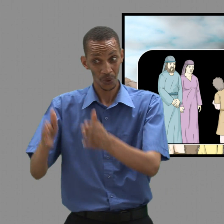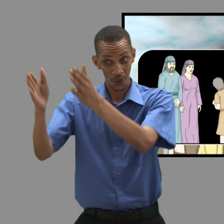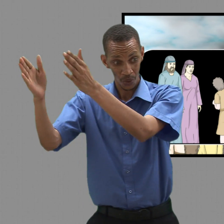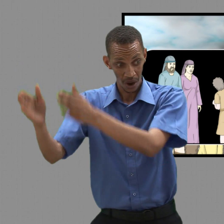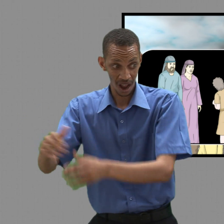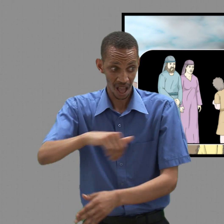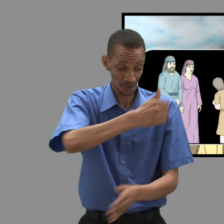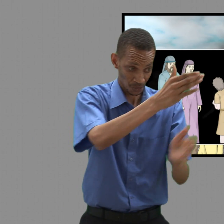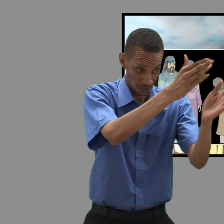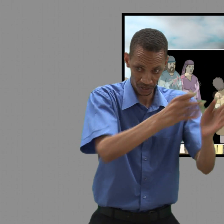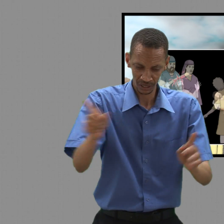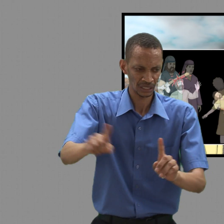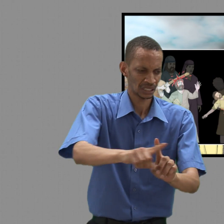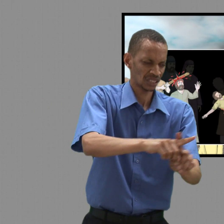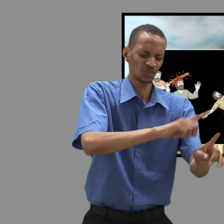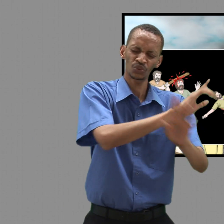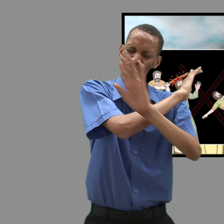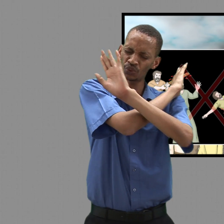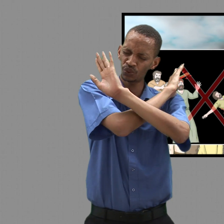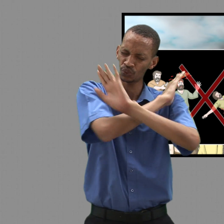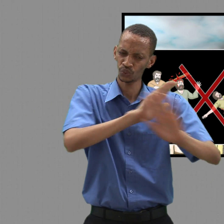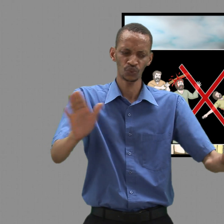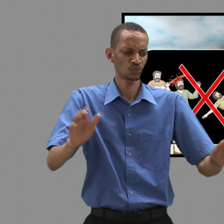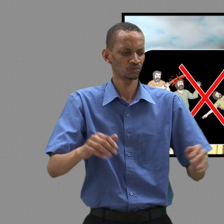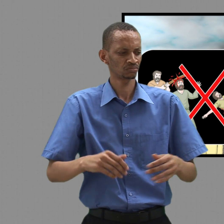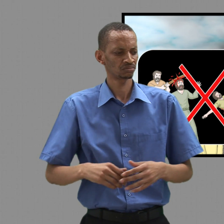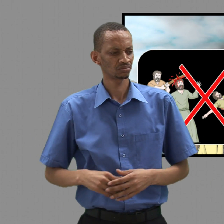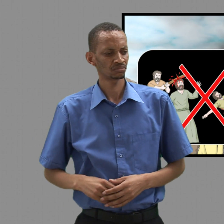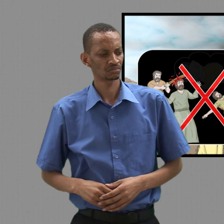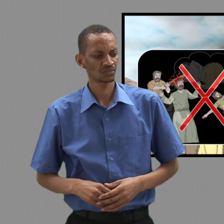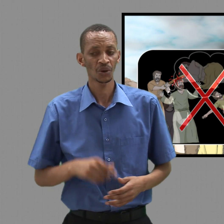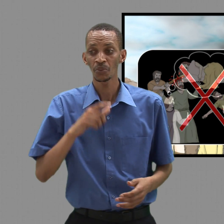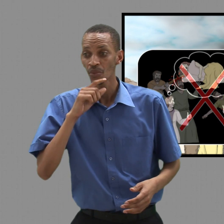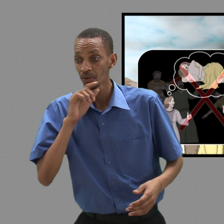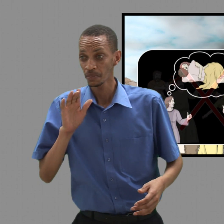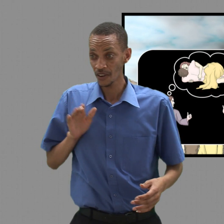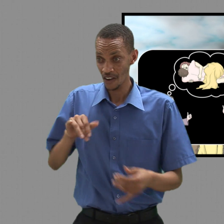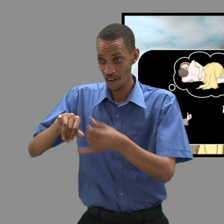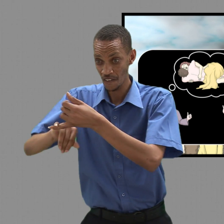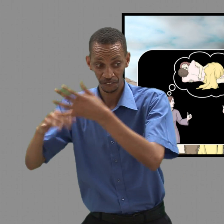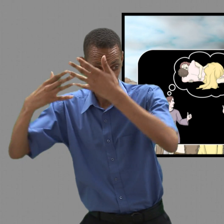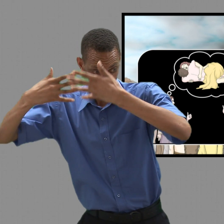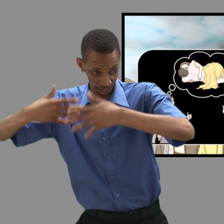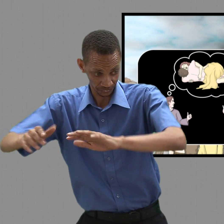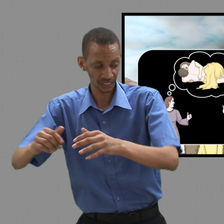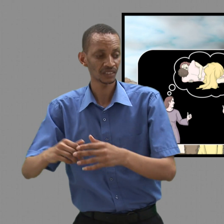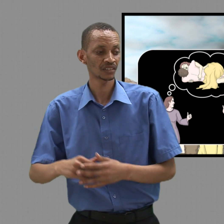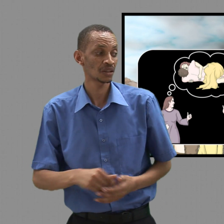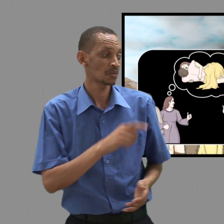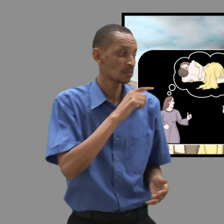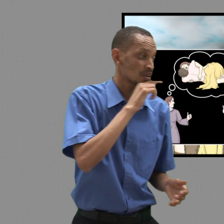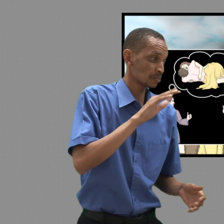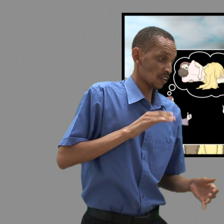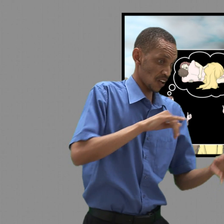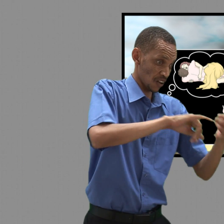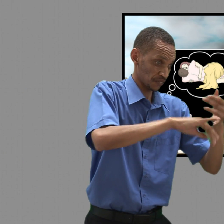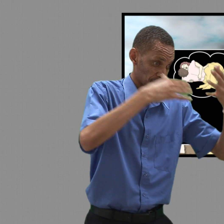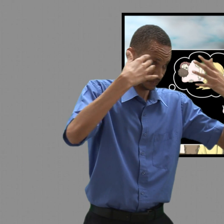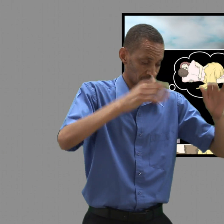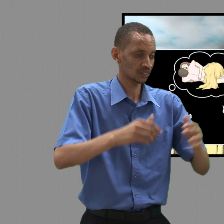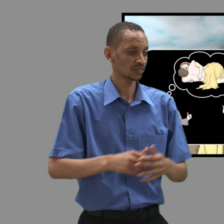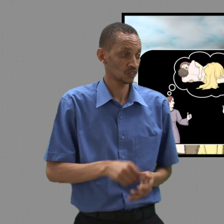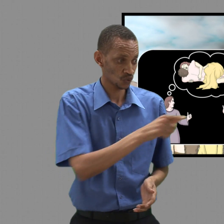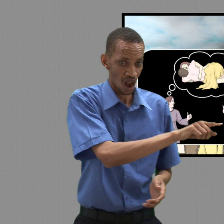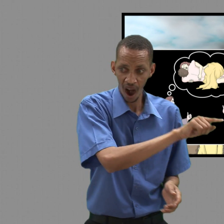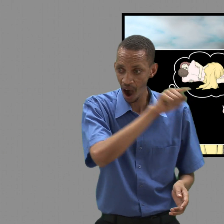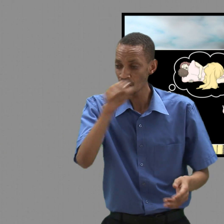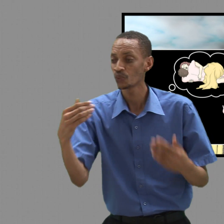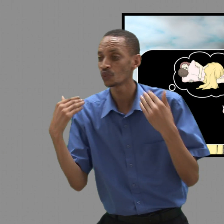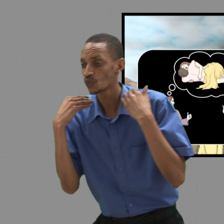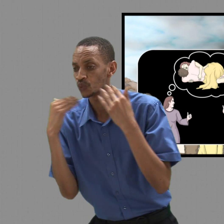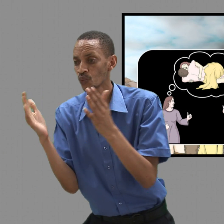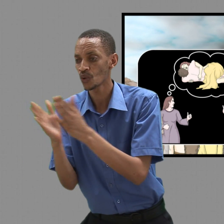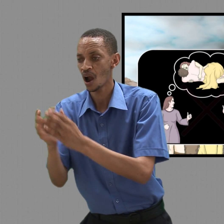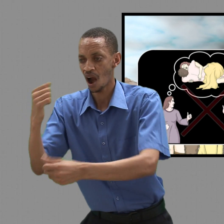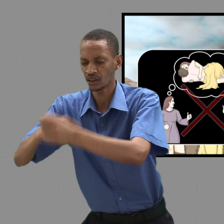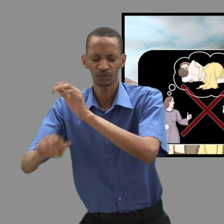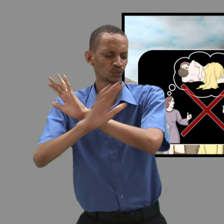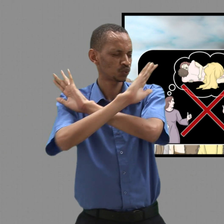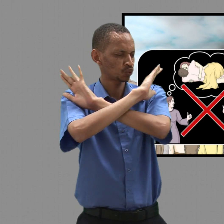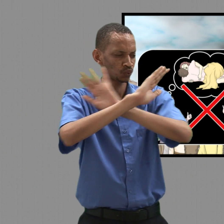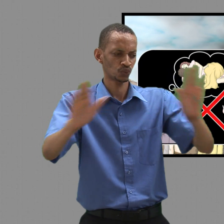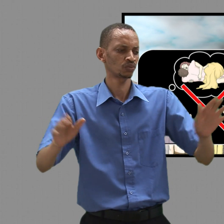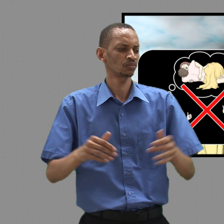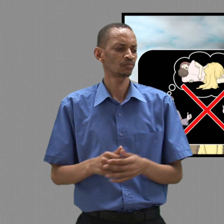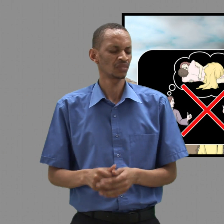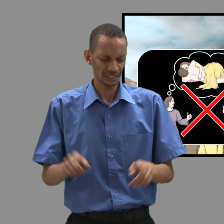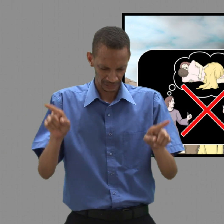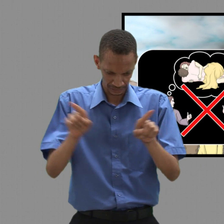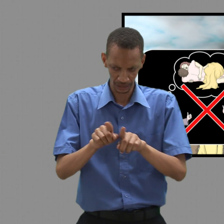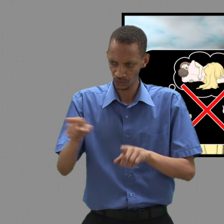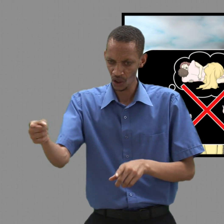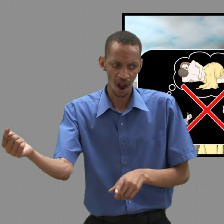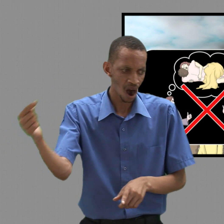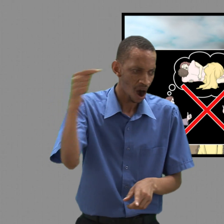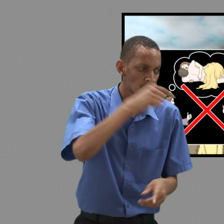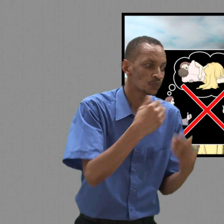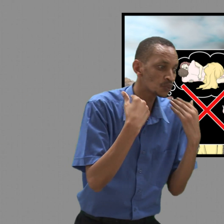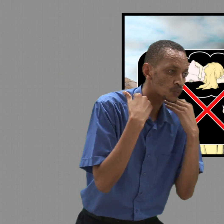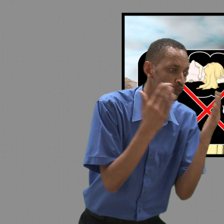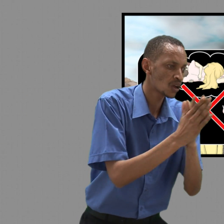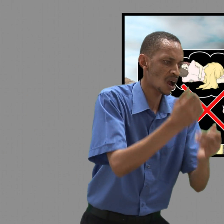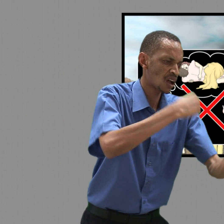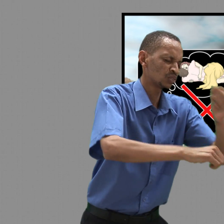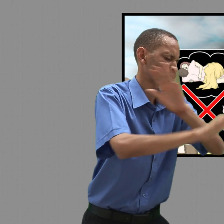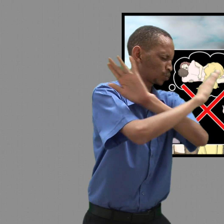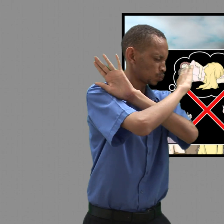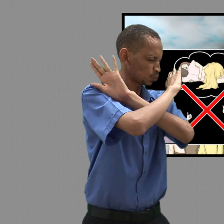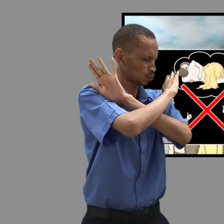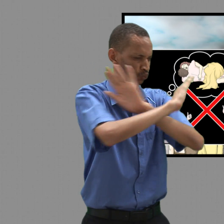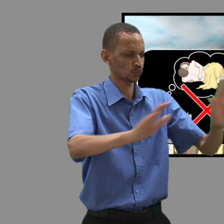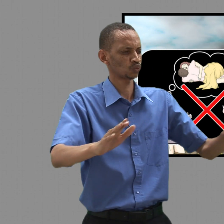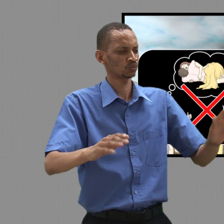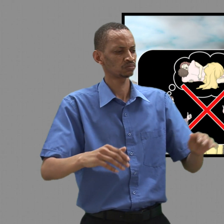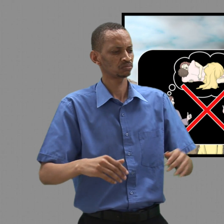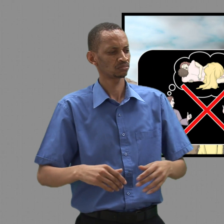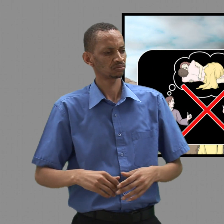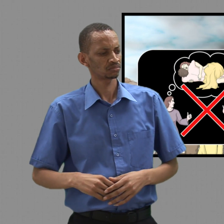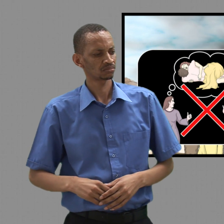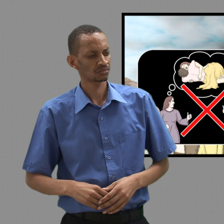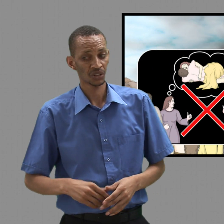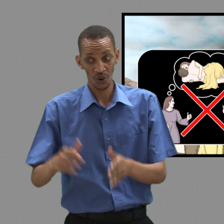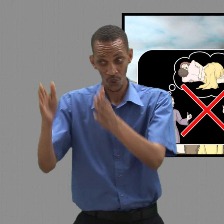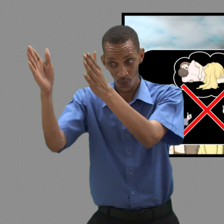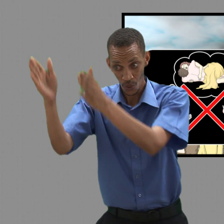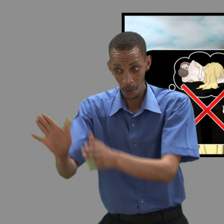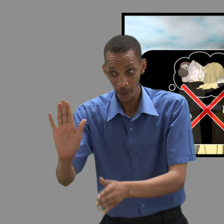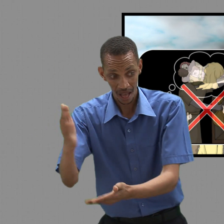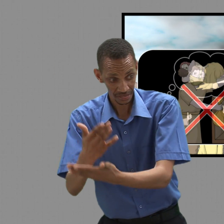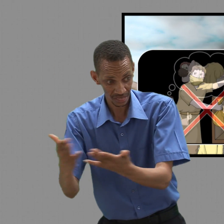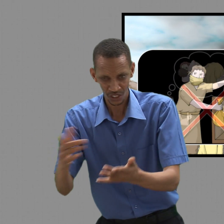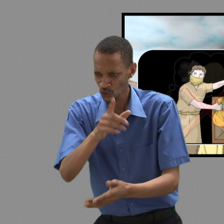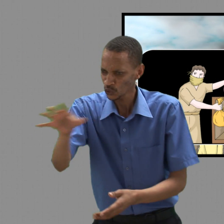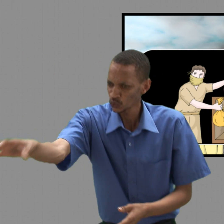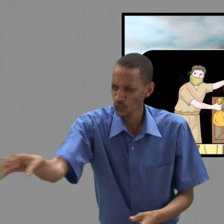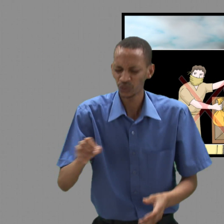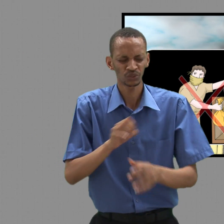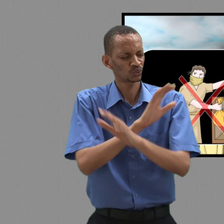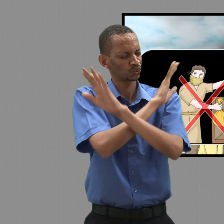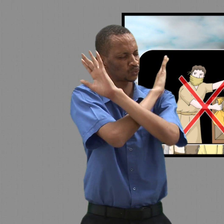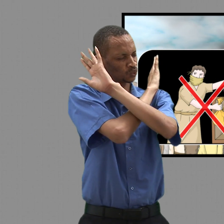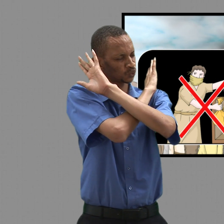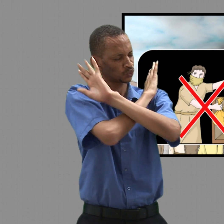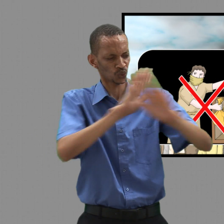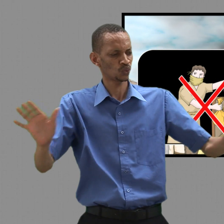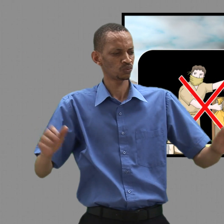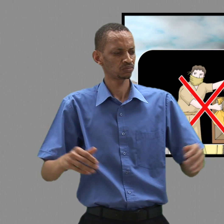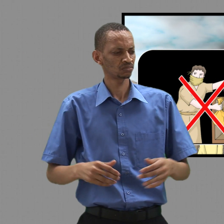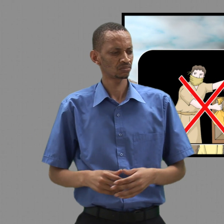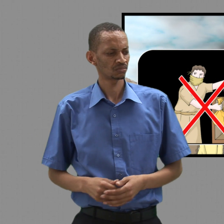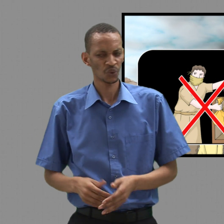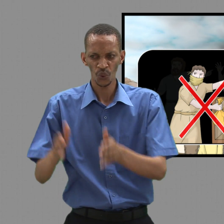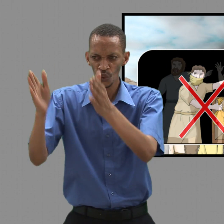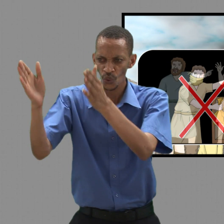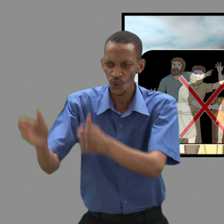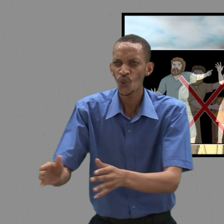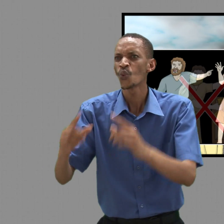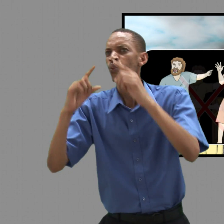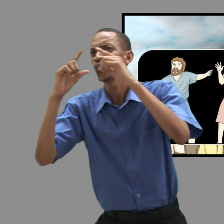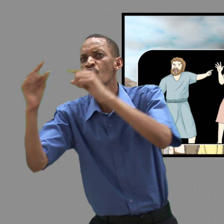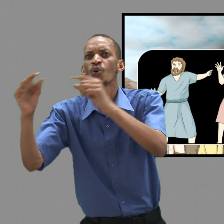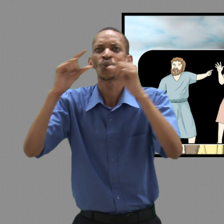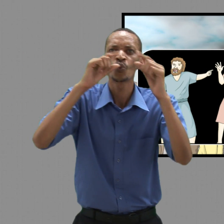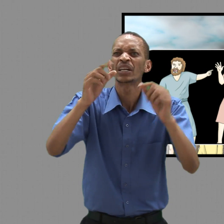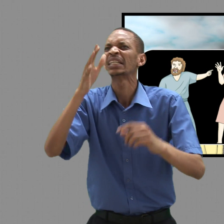You shall not murder. You shall not commit adultery. You shall not steal.